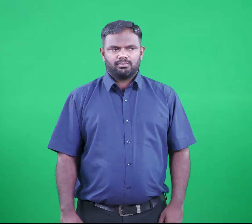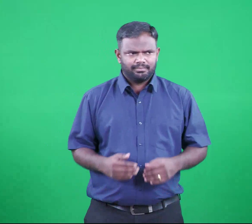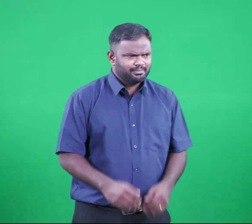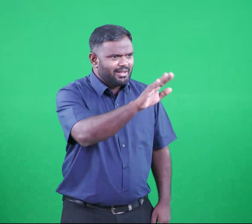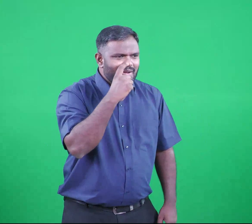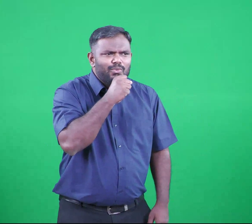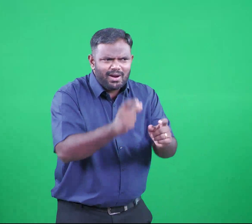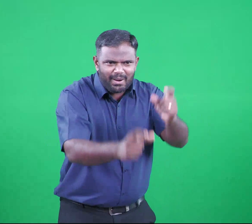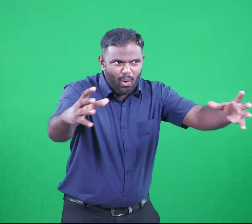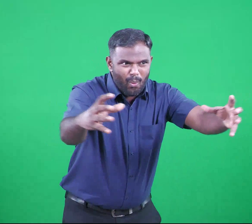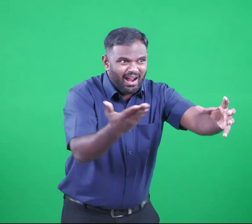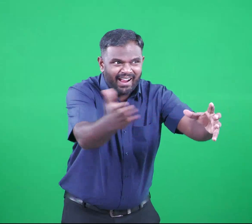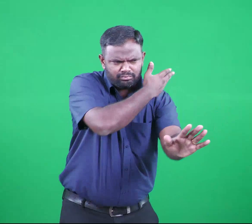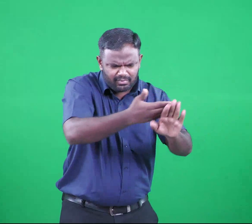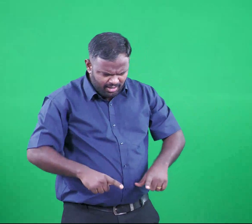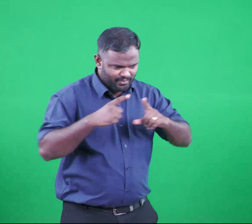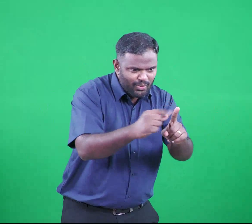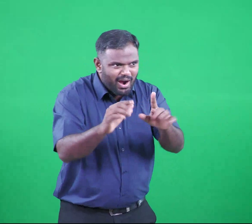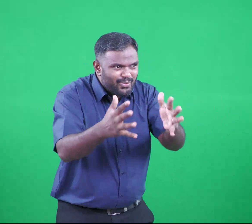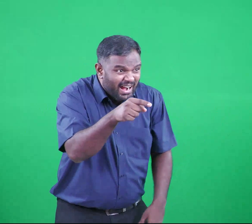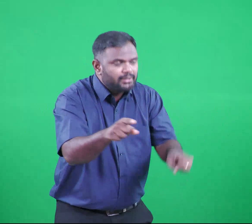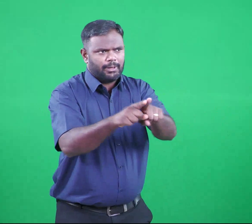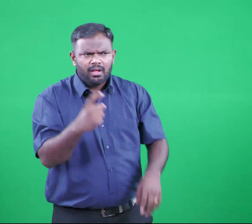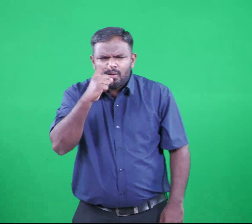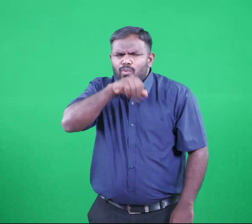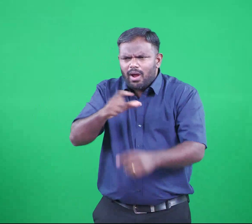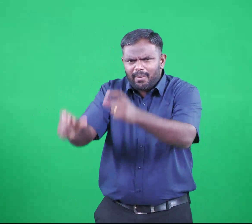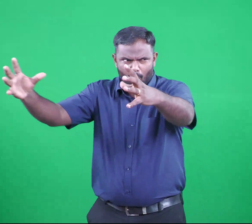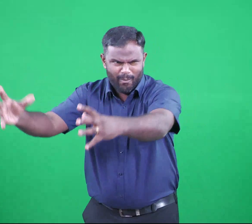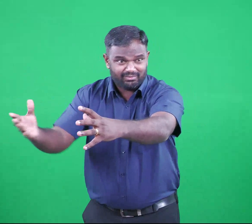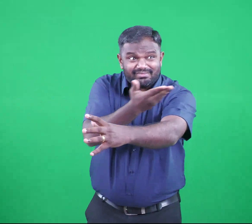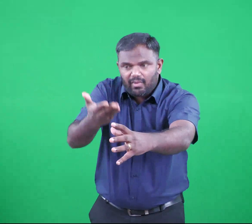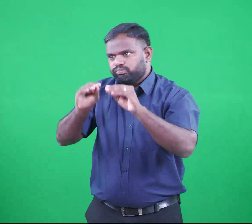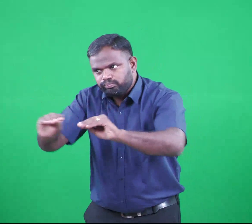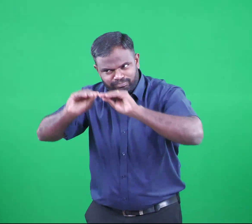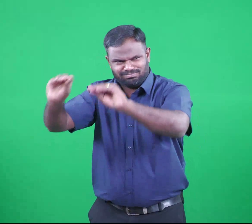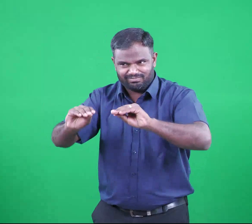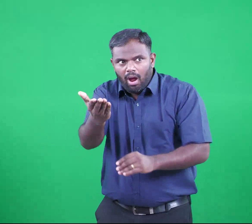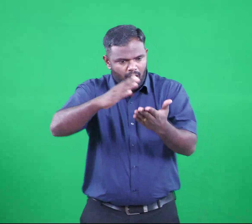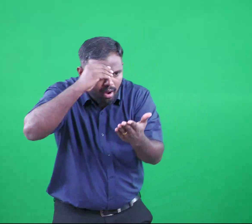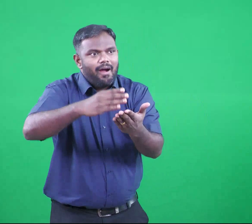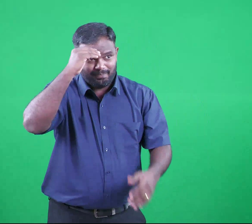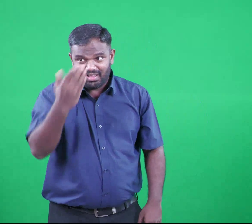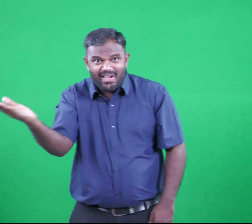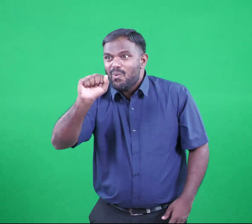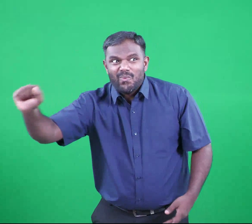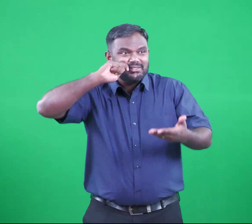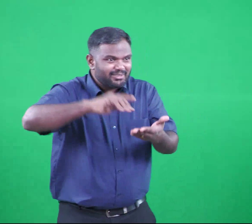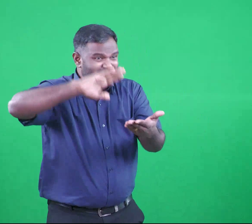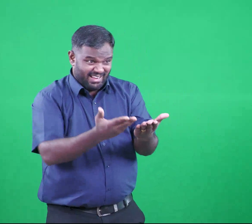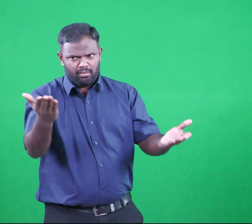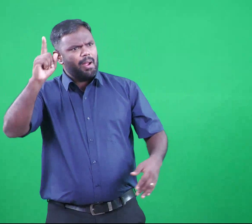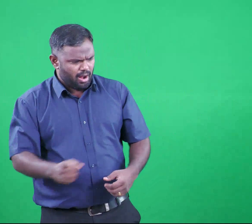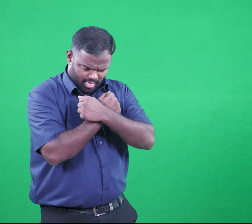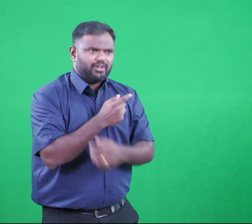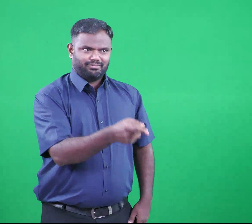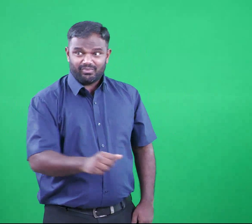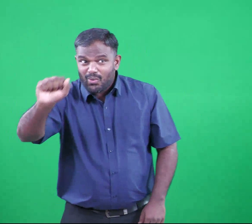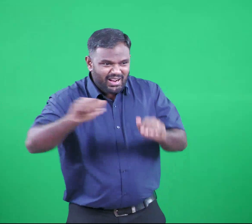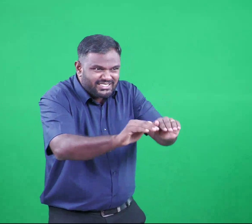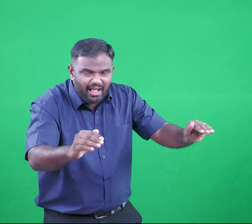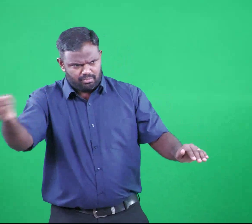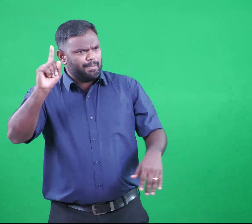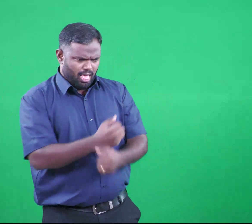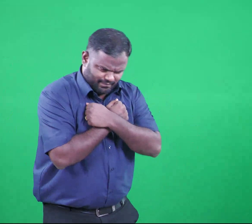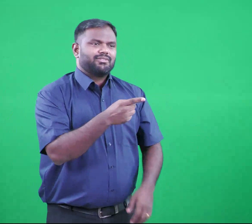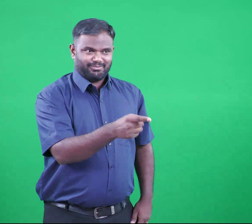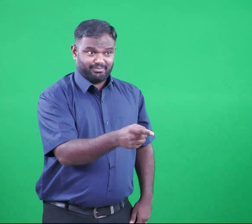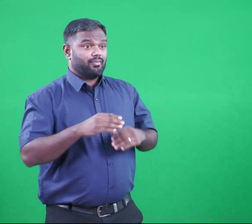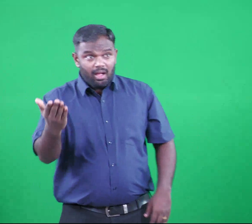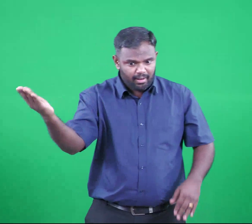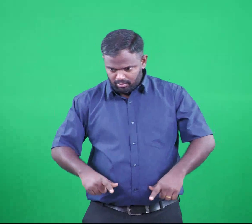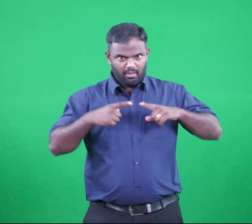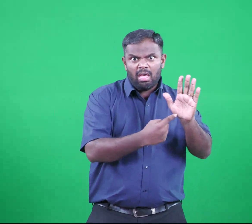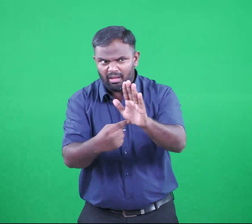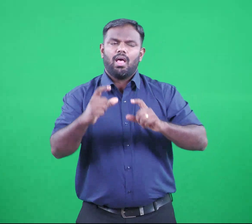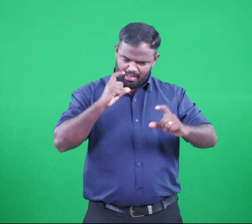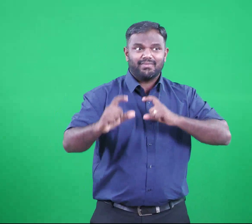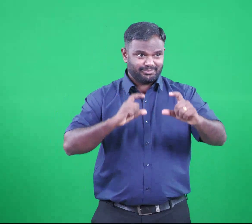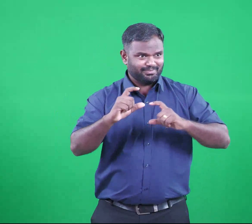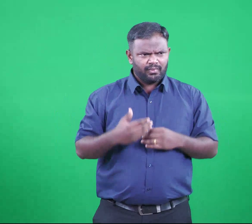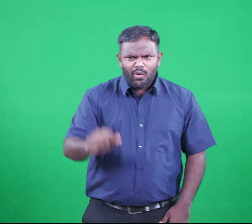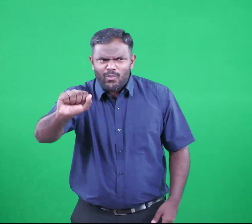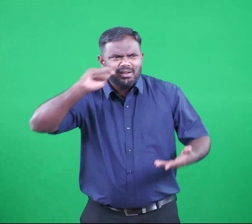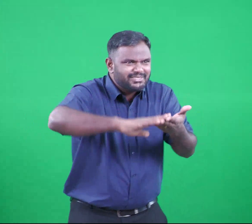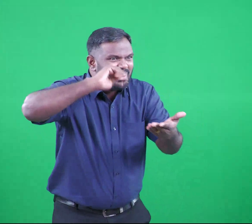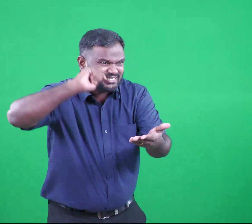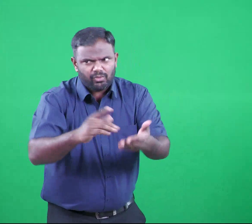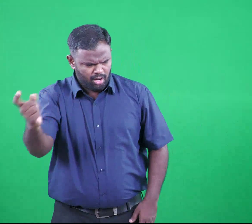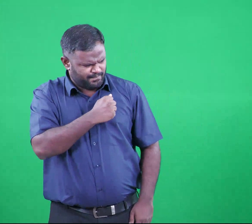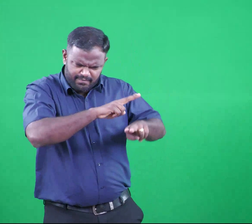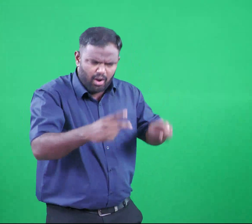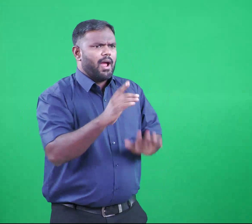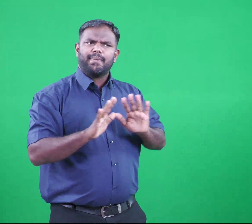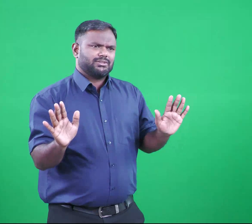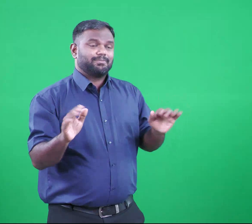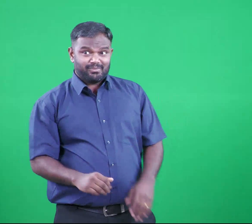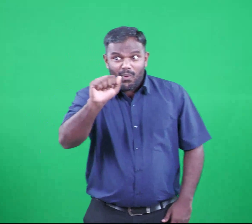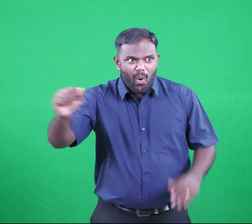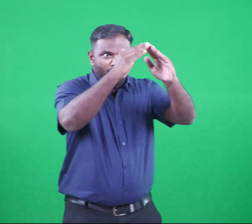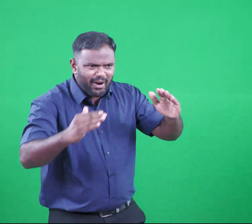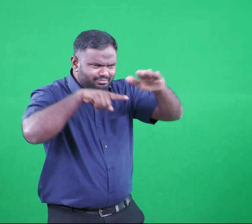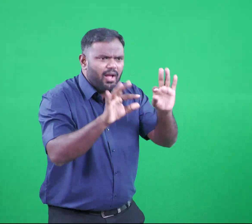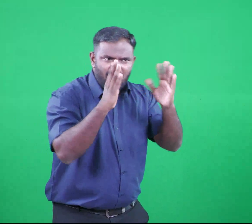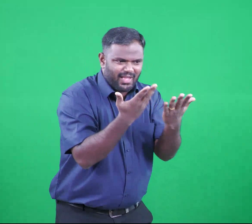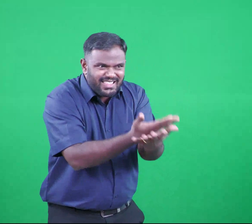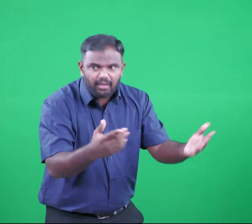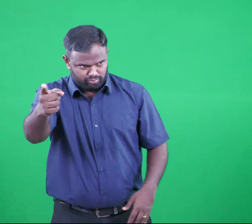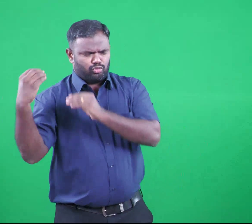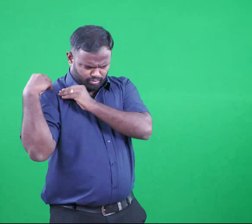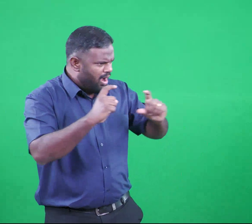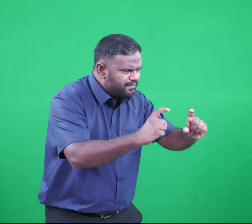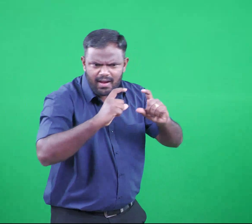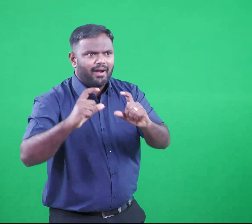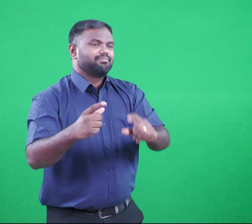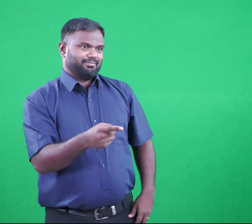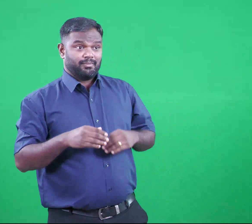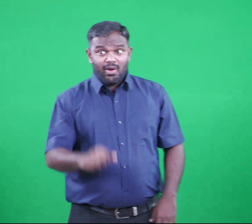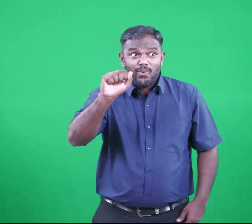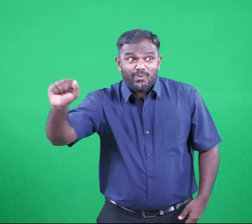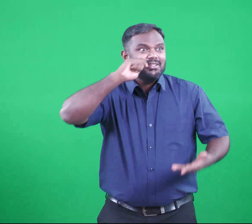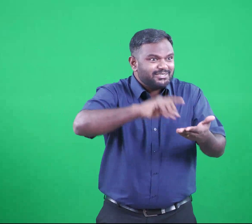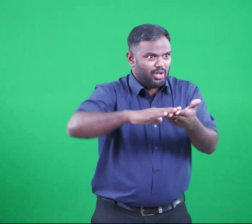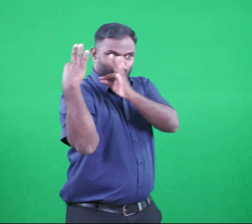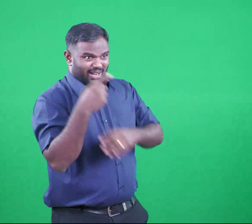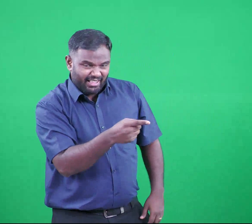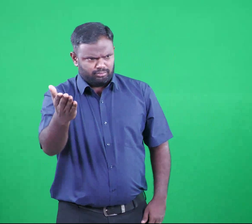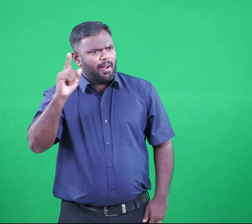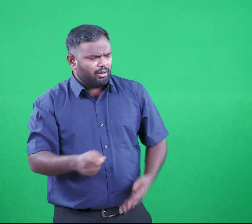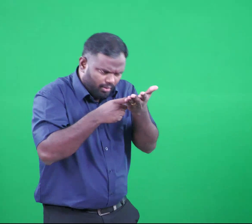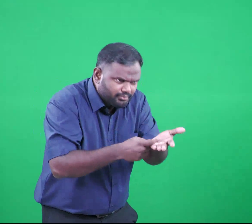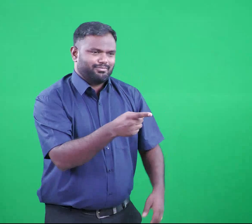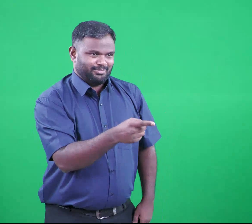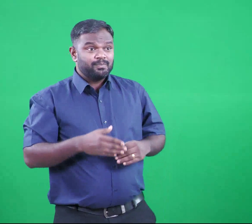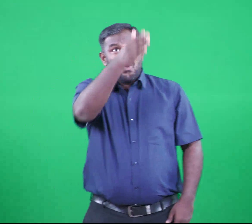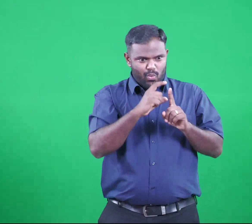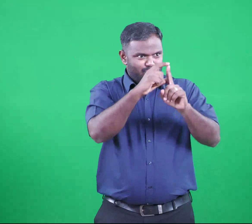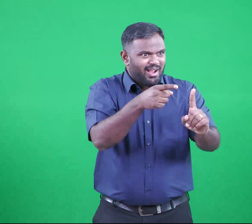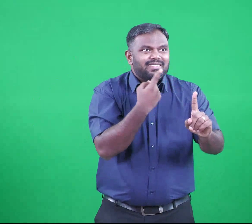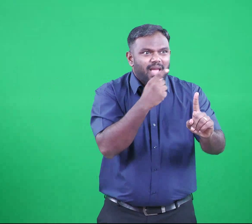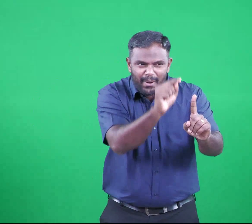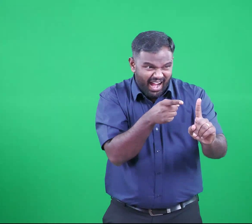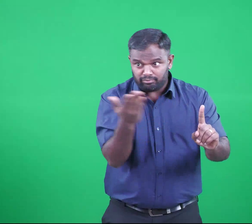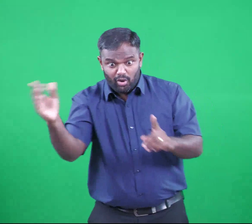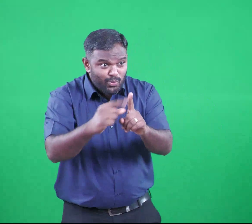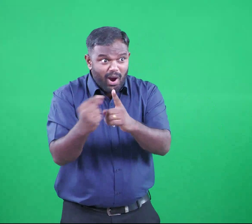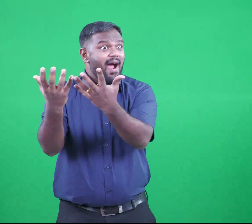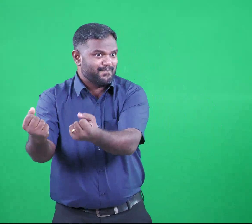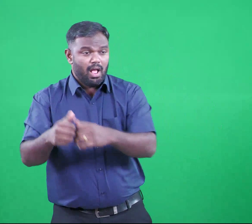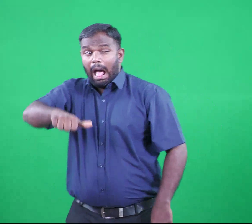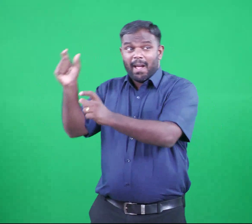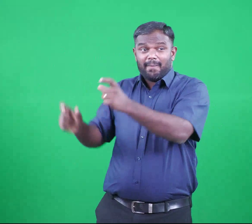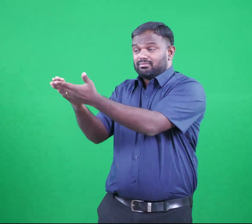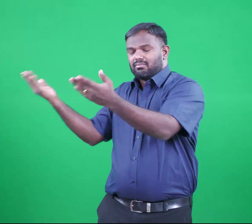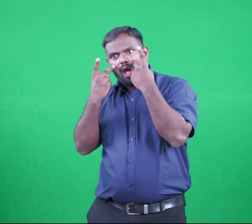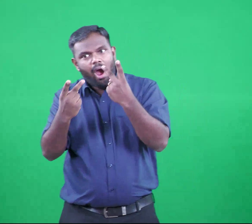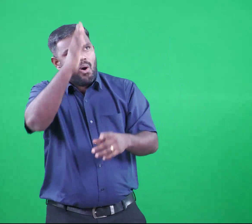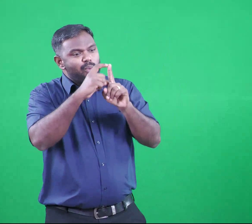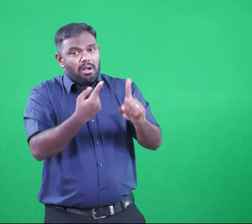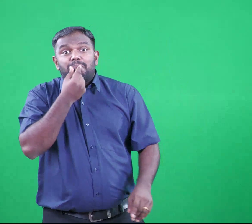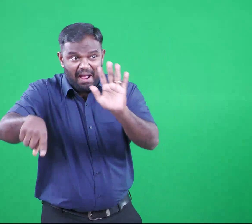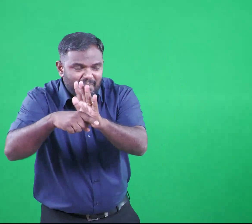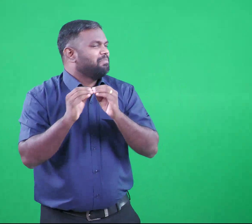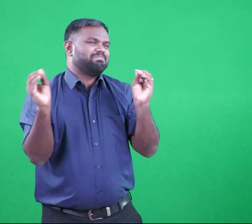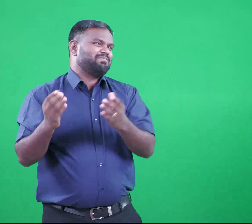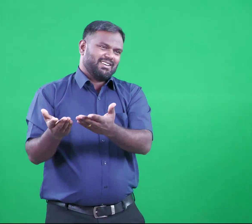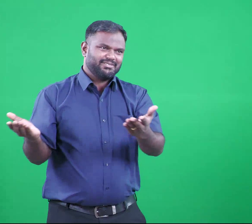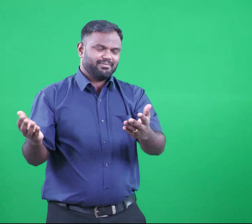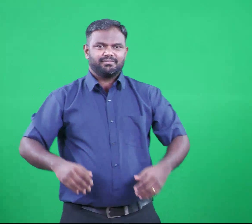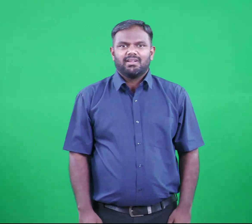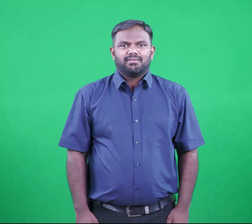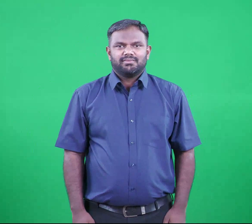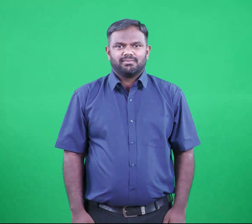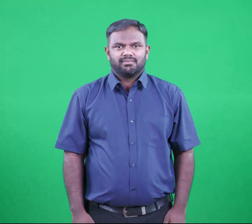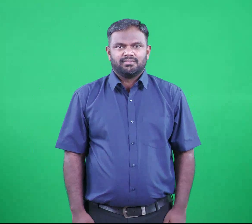In this way they can train the young women to love their husbands and children, to be self-controlled, pure, managers of their households, kind, and submissive to their own husbands, so that the word of God will not be discredited.